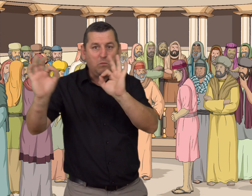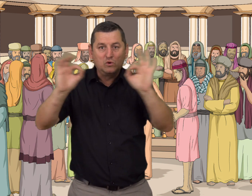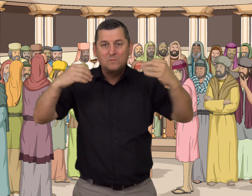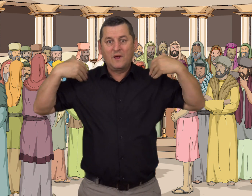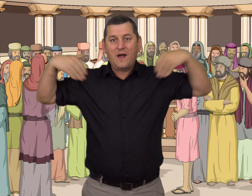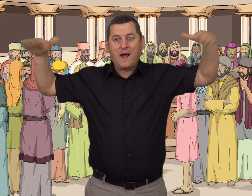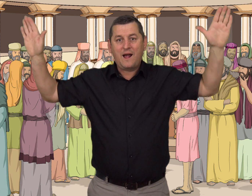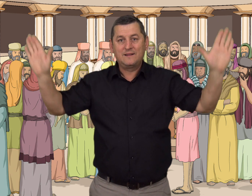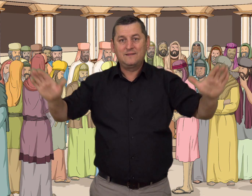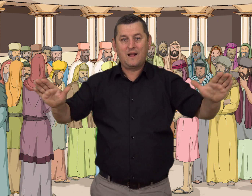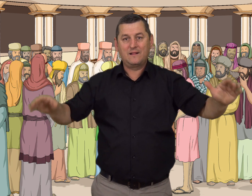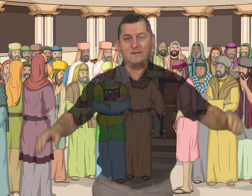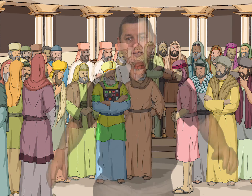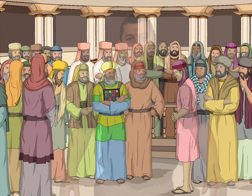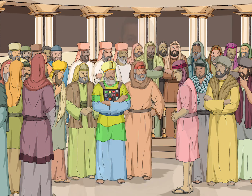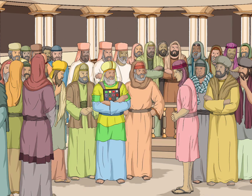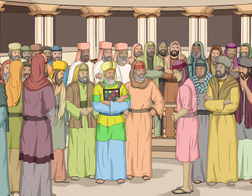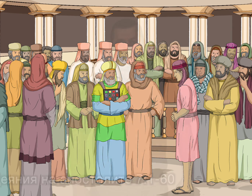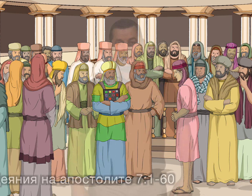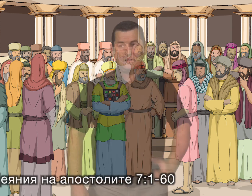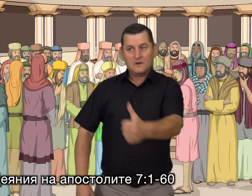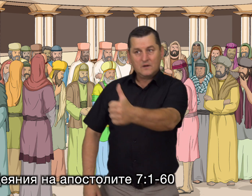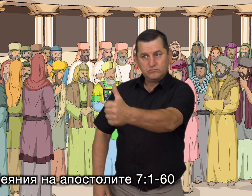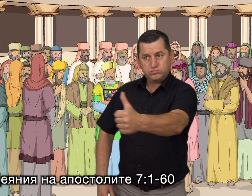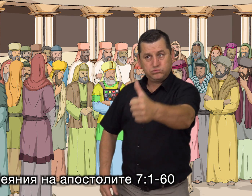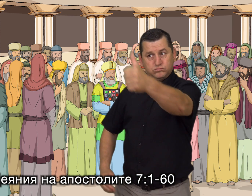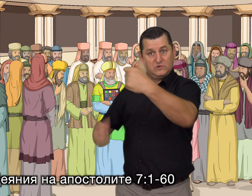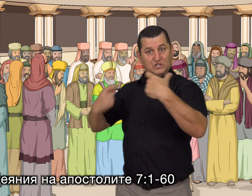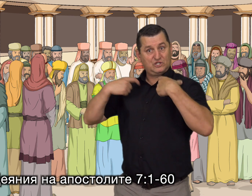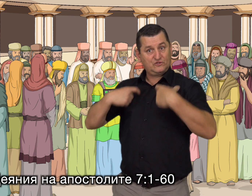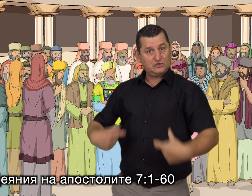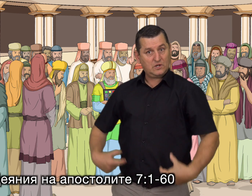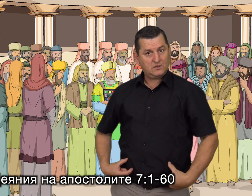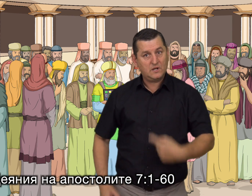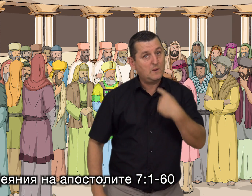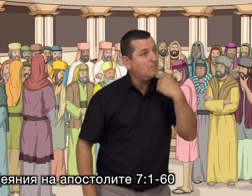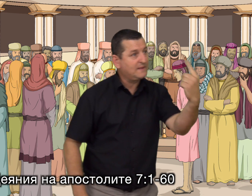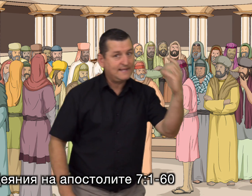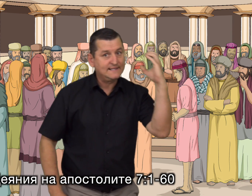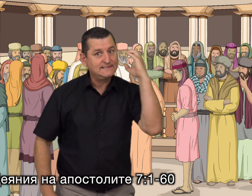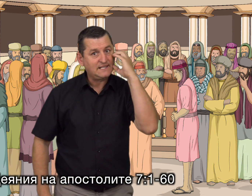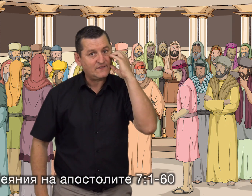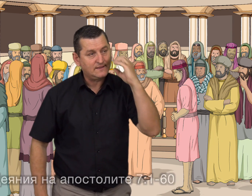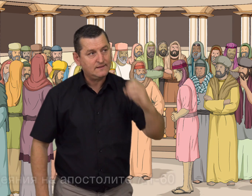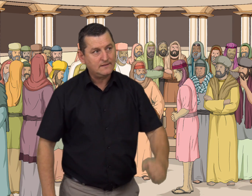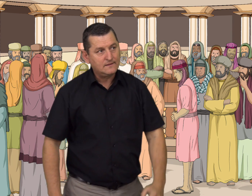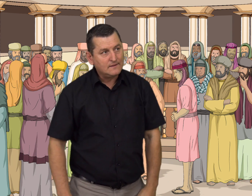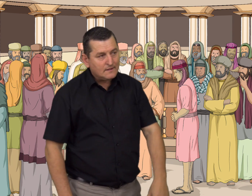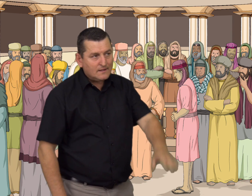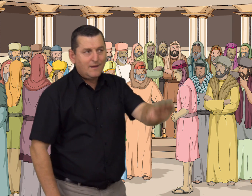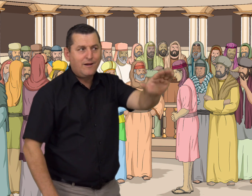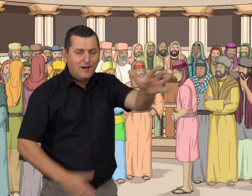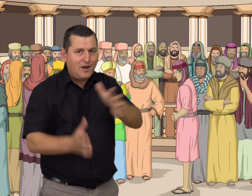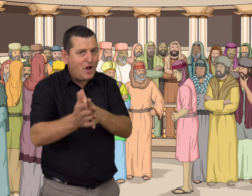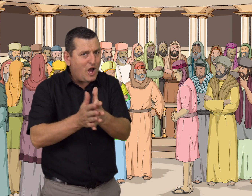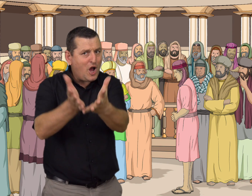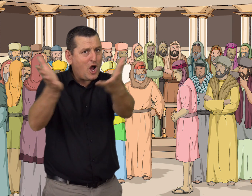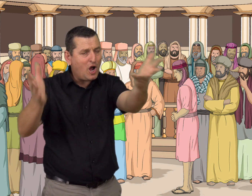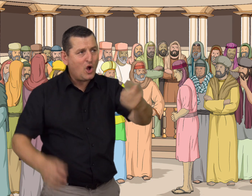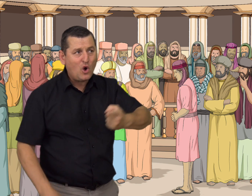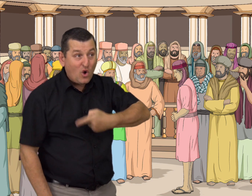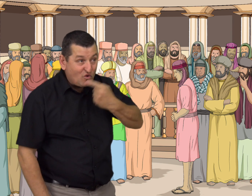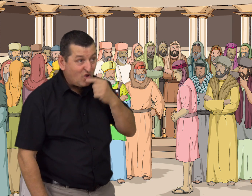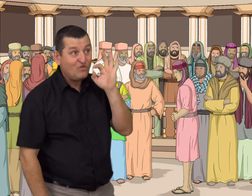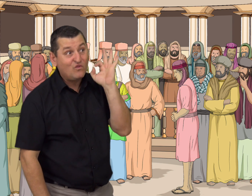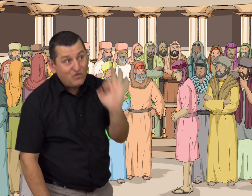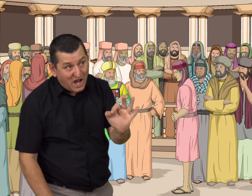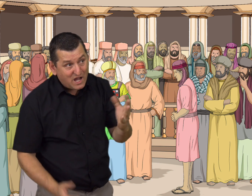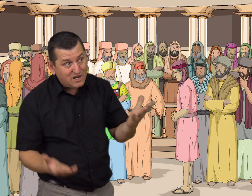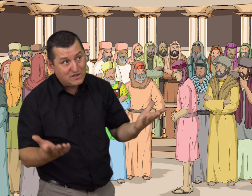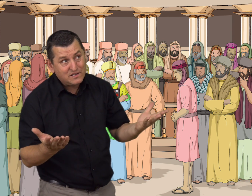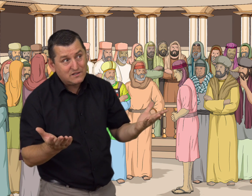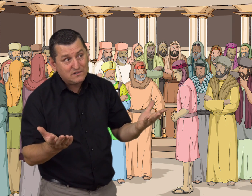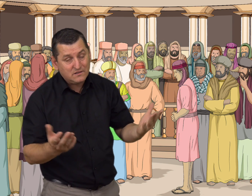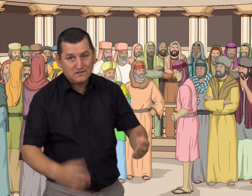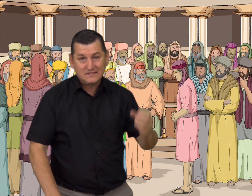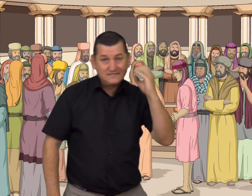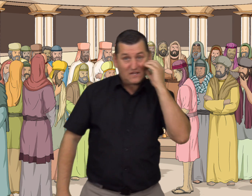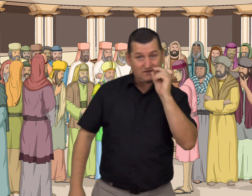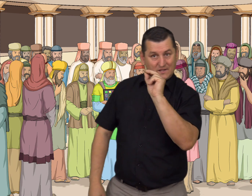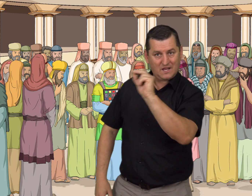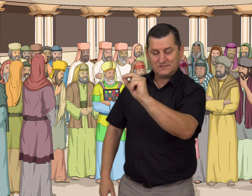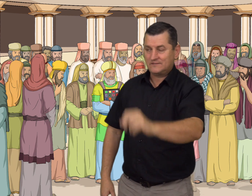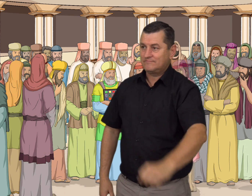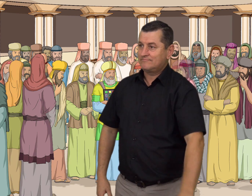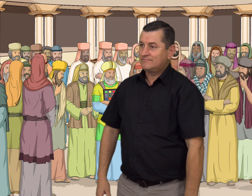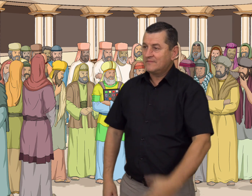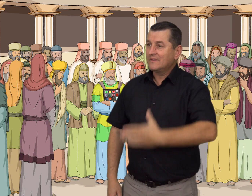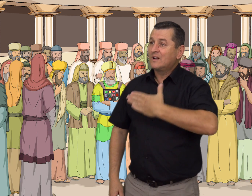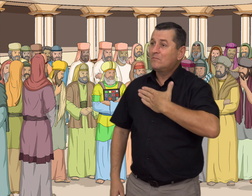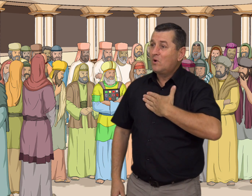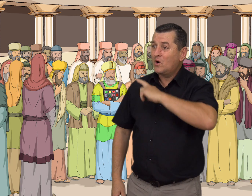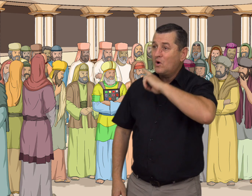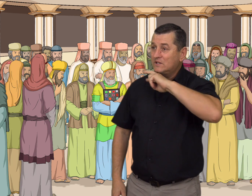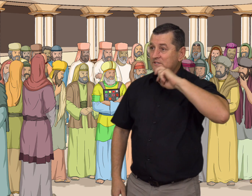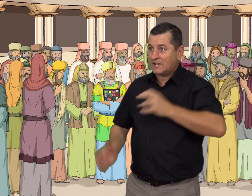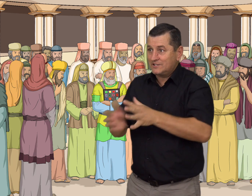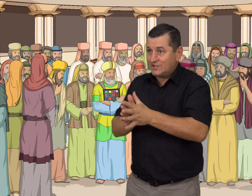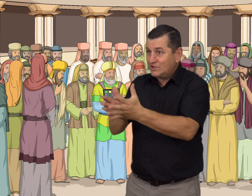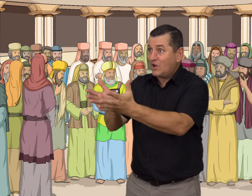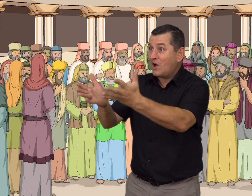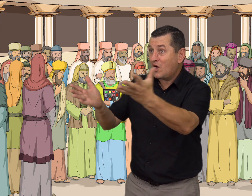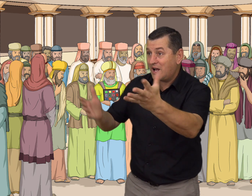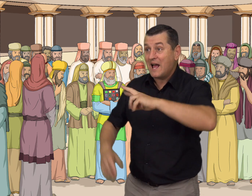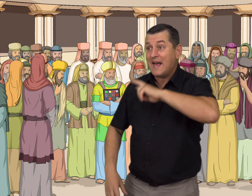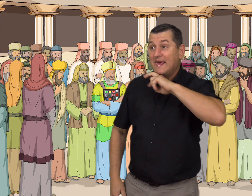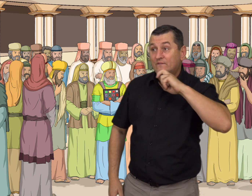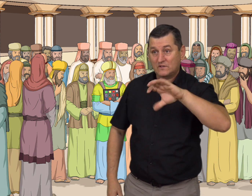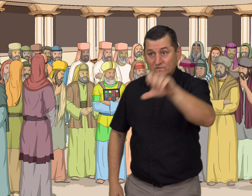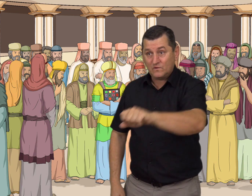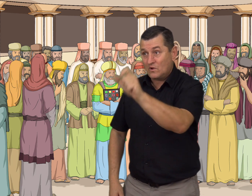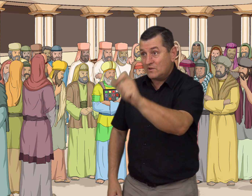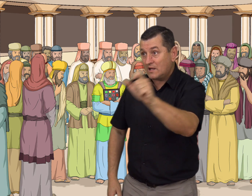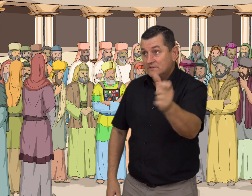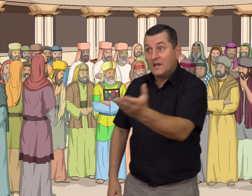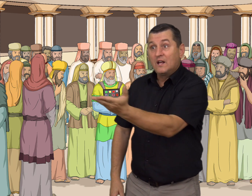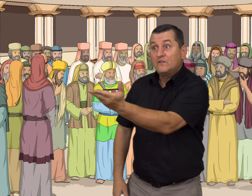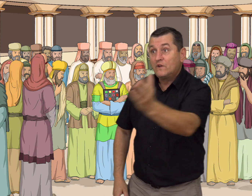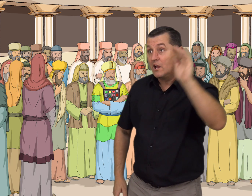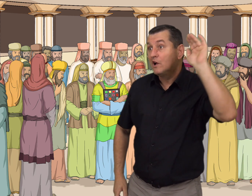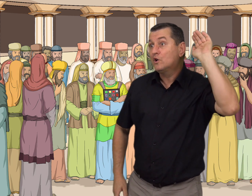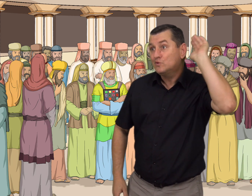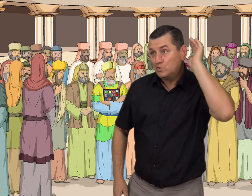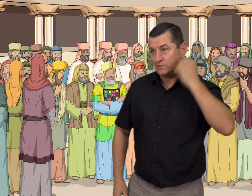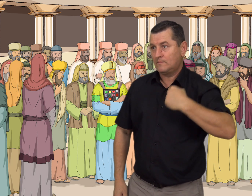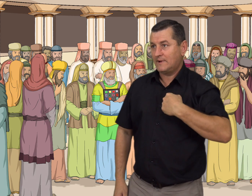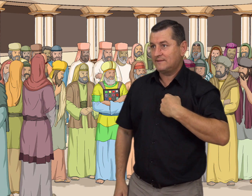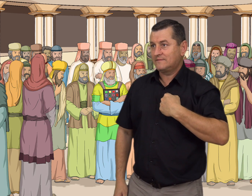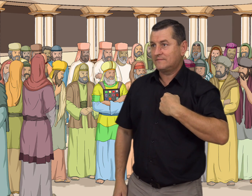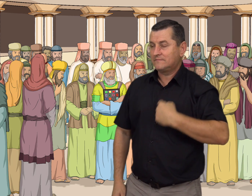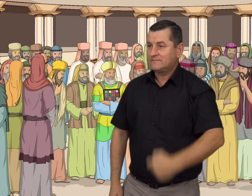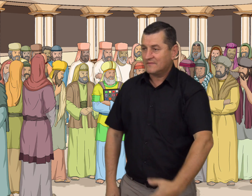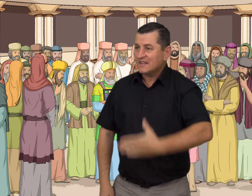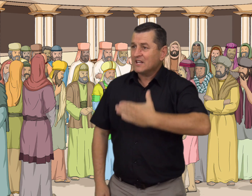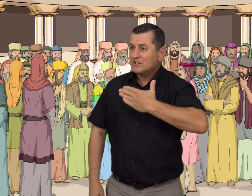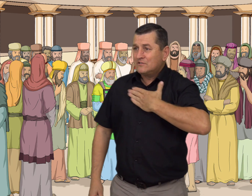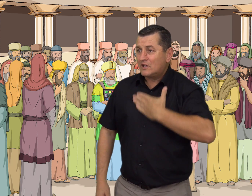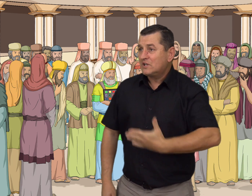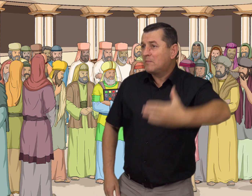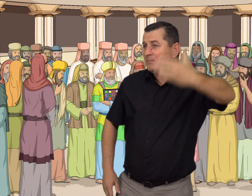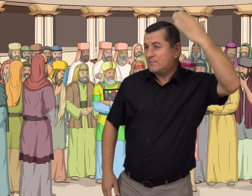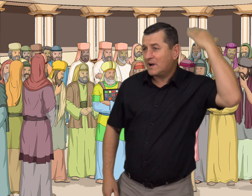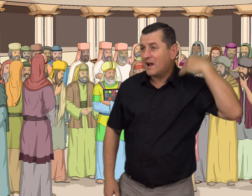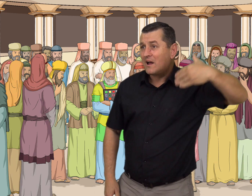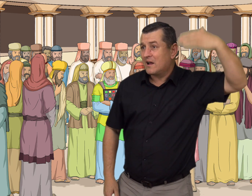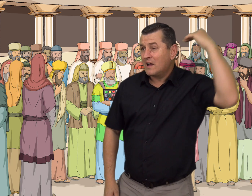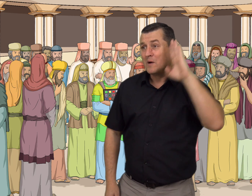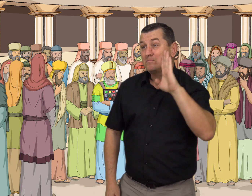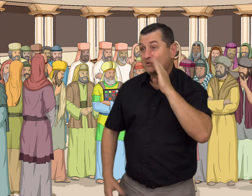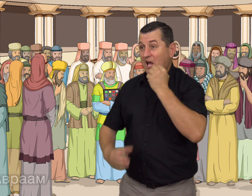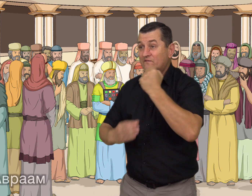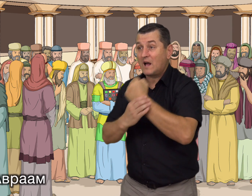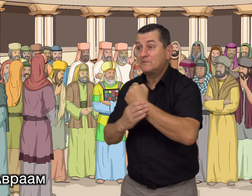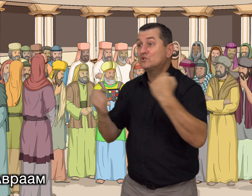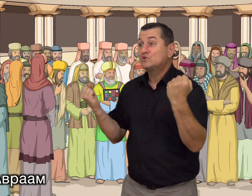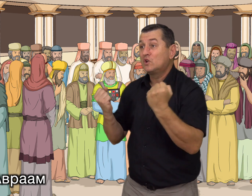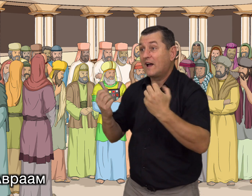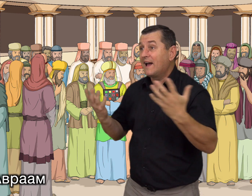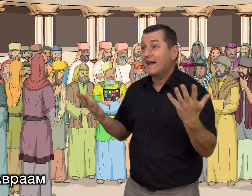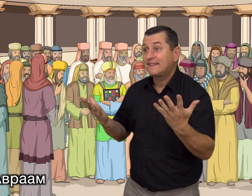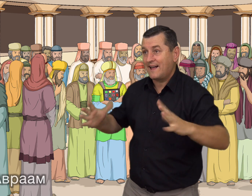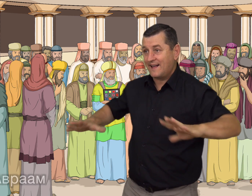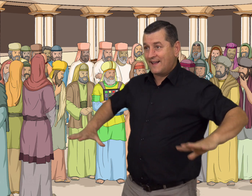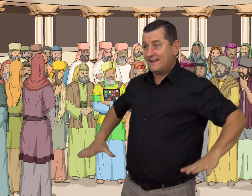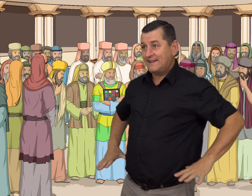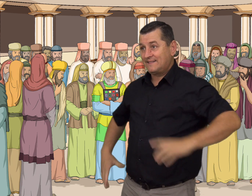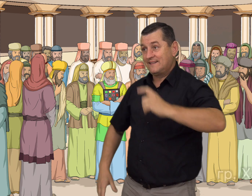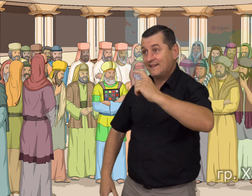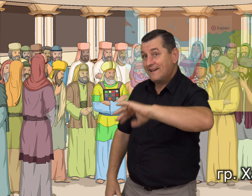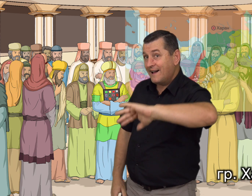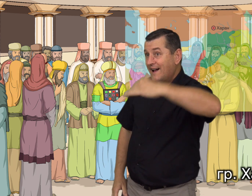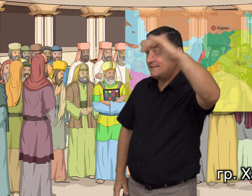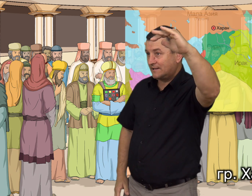Then the high priest asked Stephen, “Are these charges true?” And Stephen declared: “Brothers and fathers, listen to me!